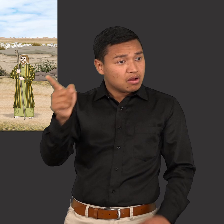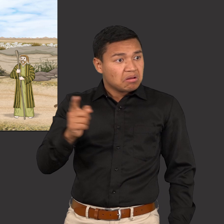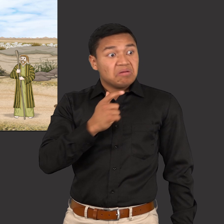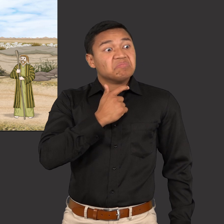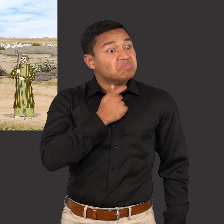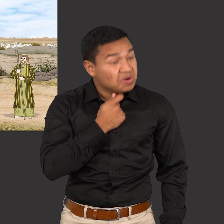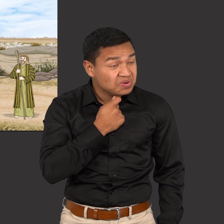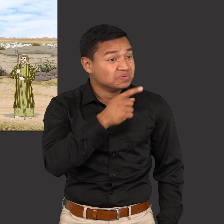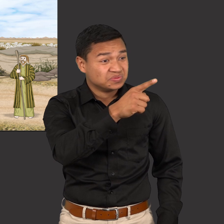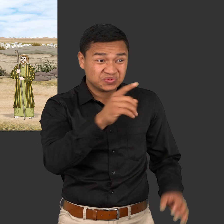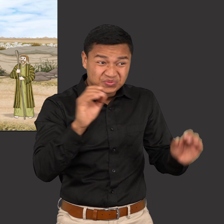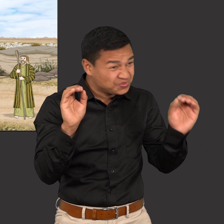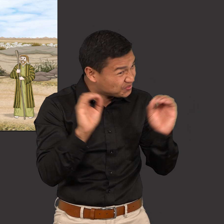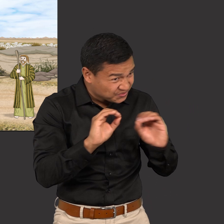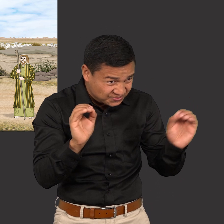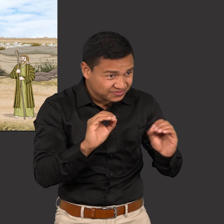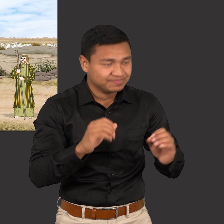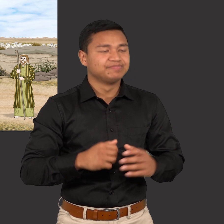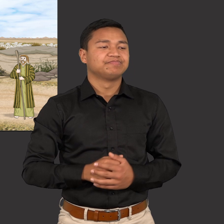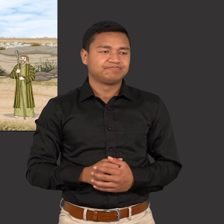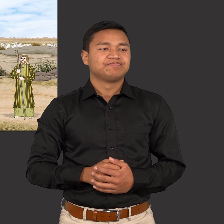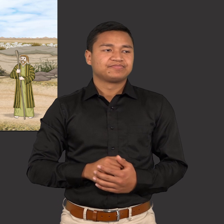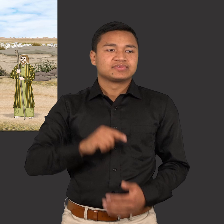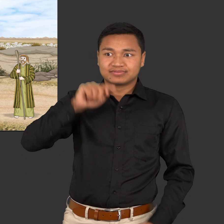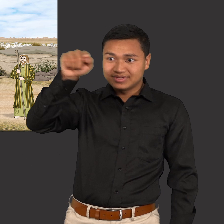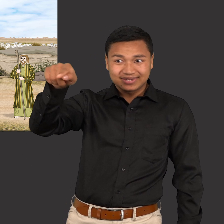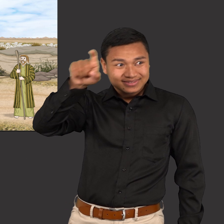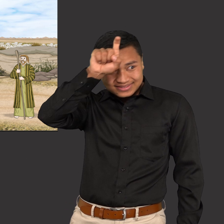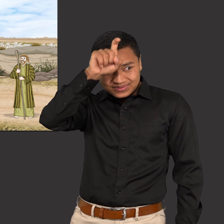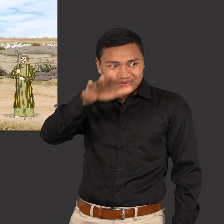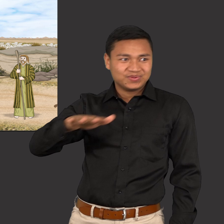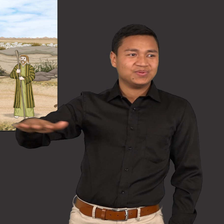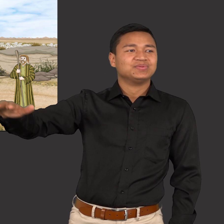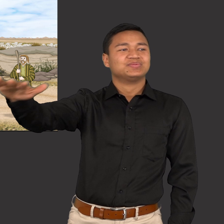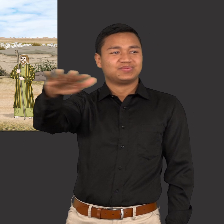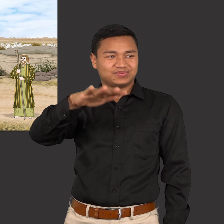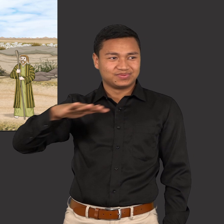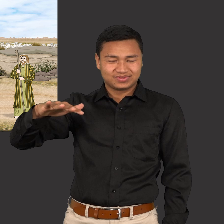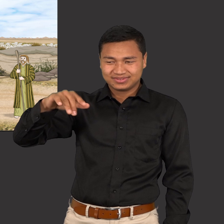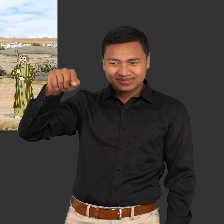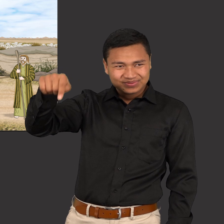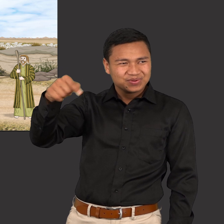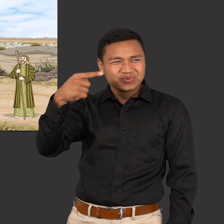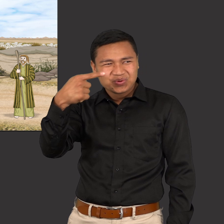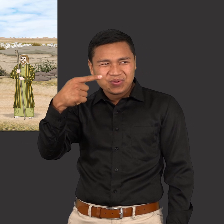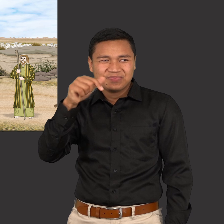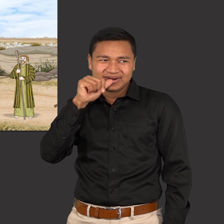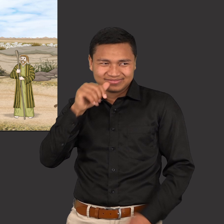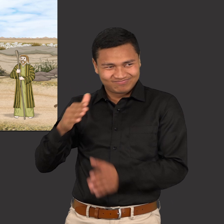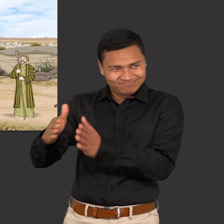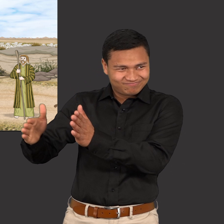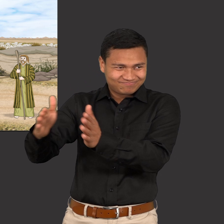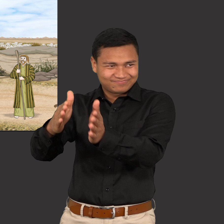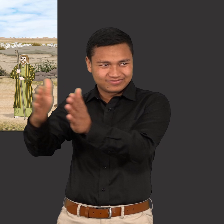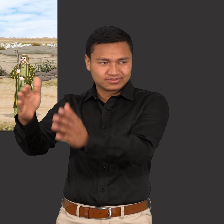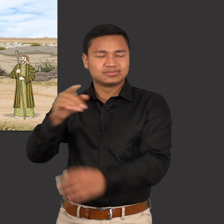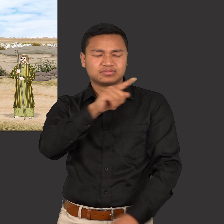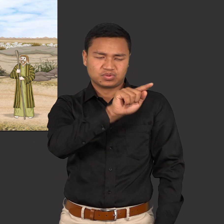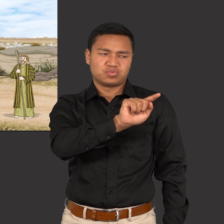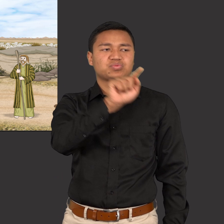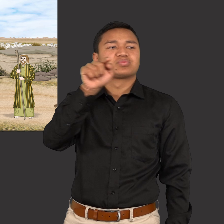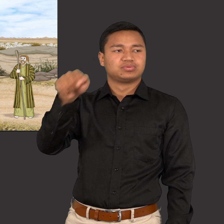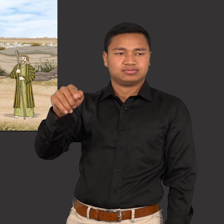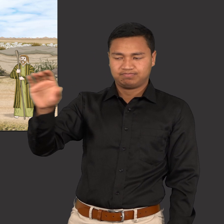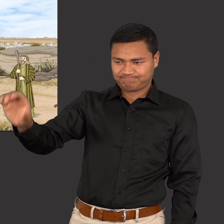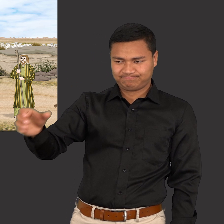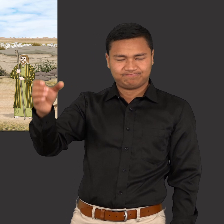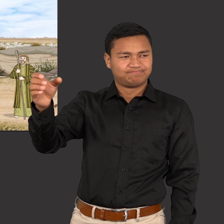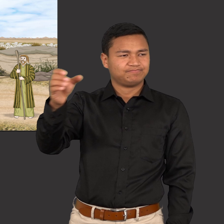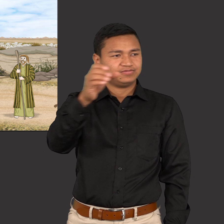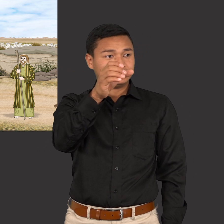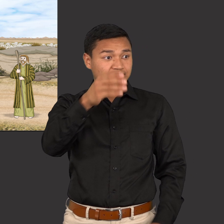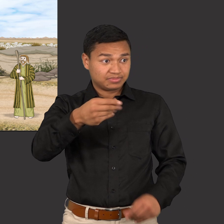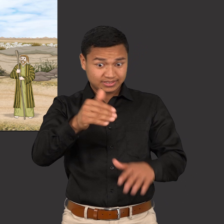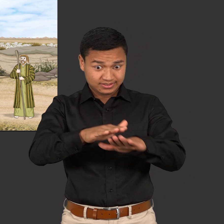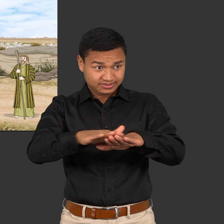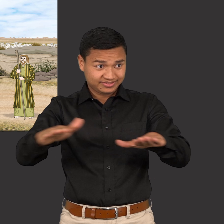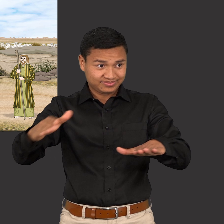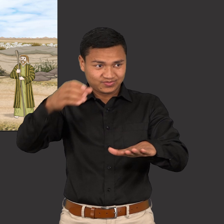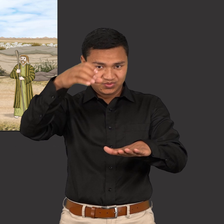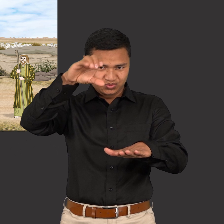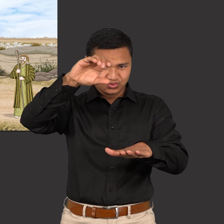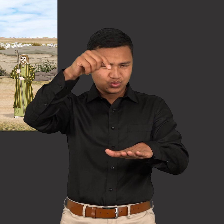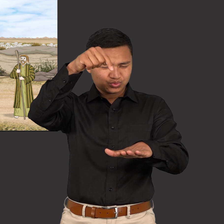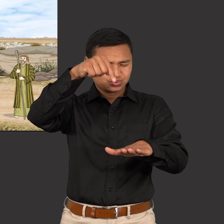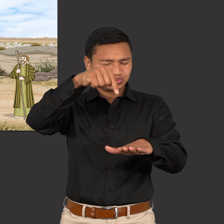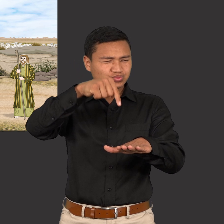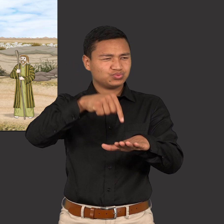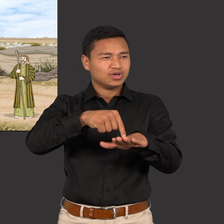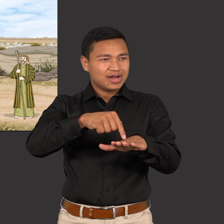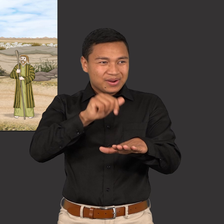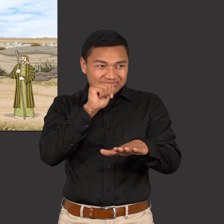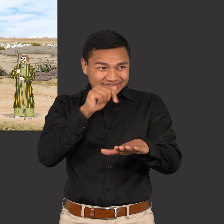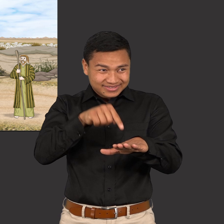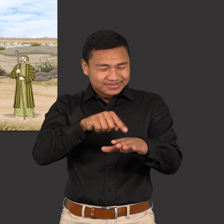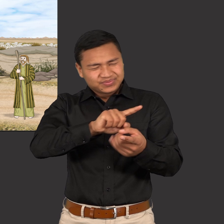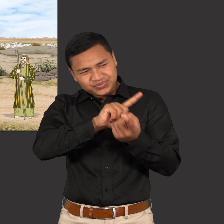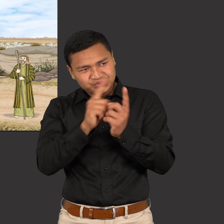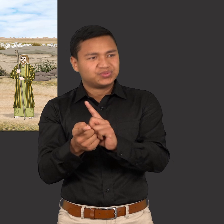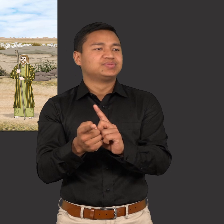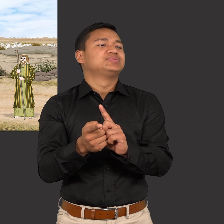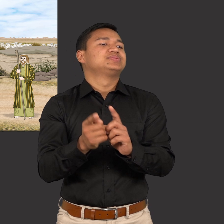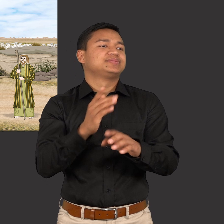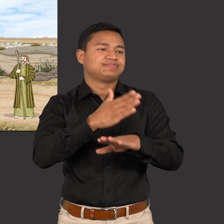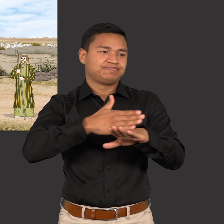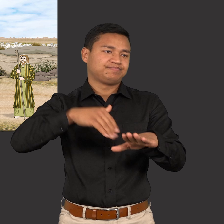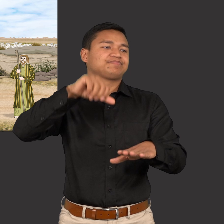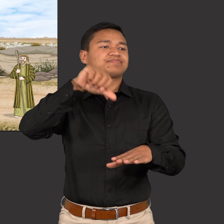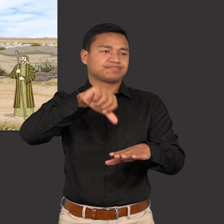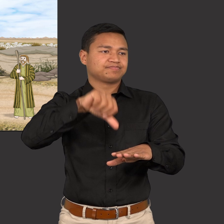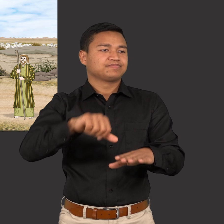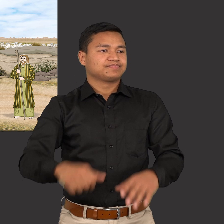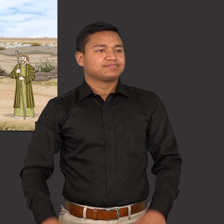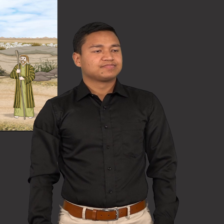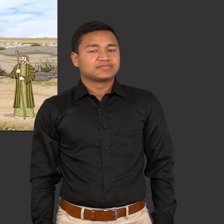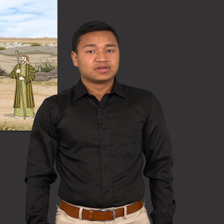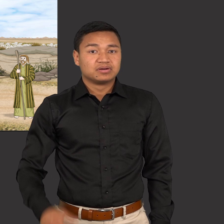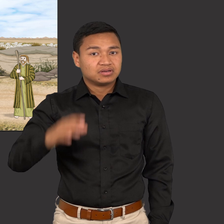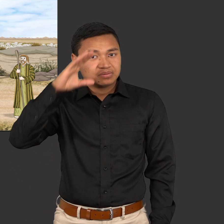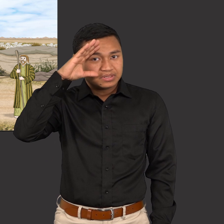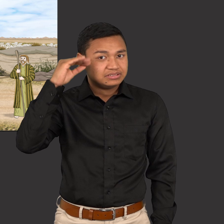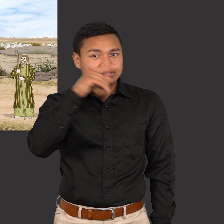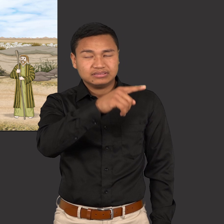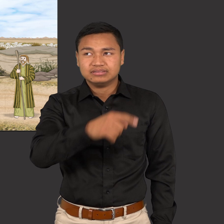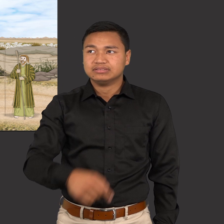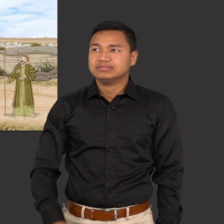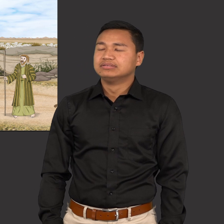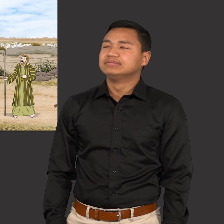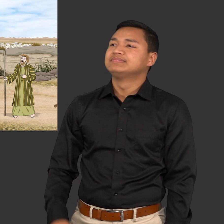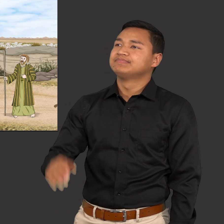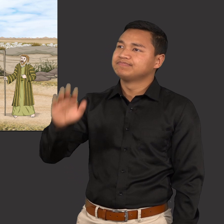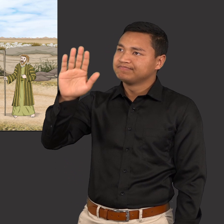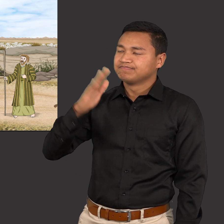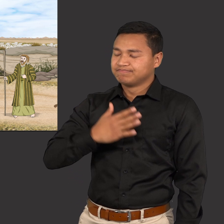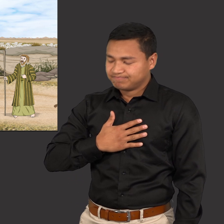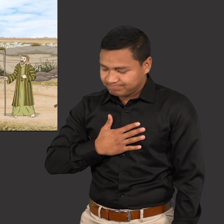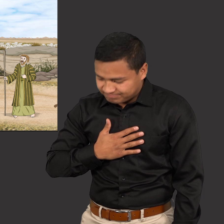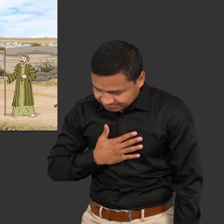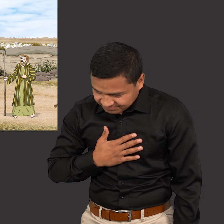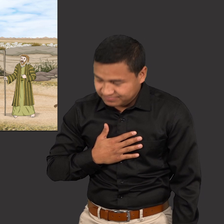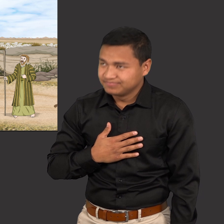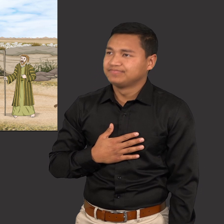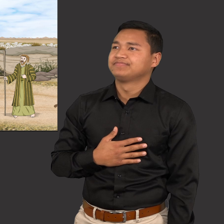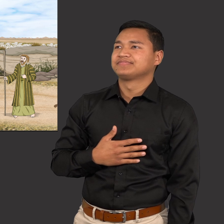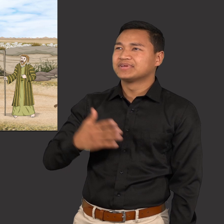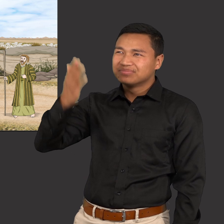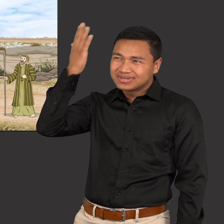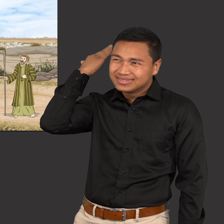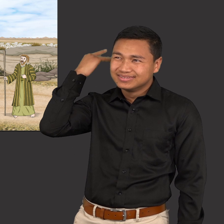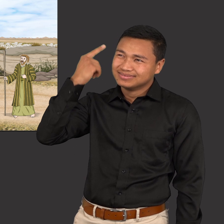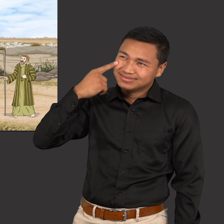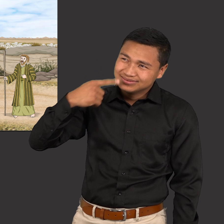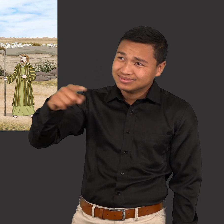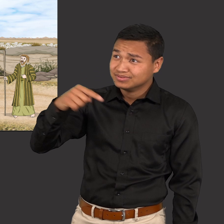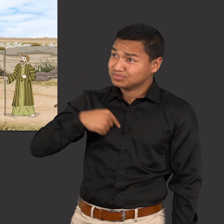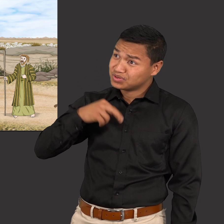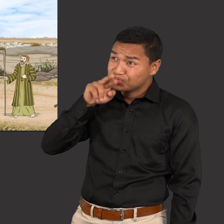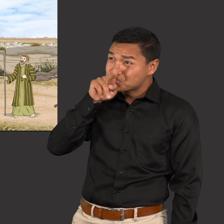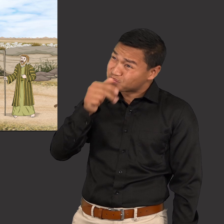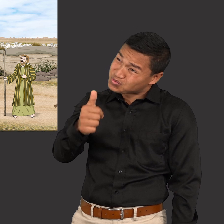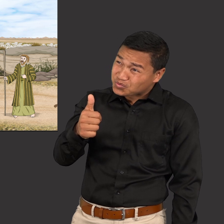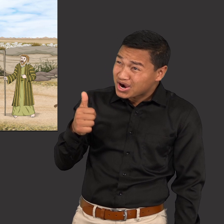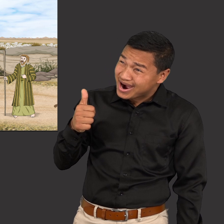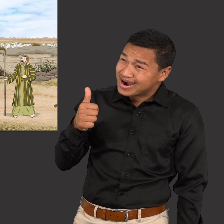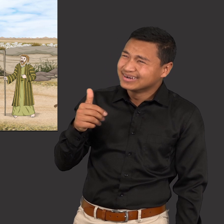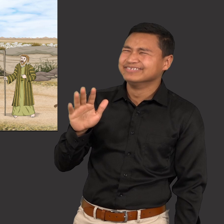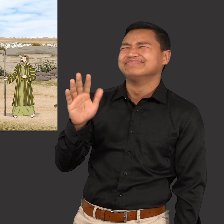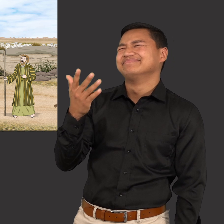But if they do not believe even these two signs or listen to your voice, take some water from the Nile and pour it on the dry ground.